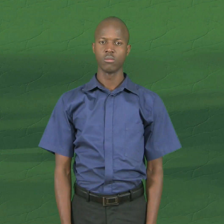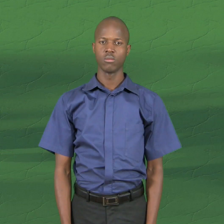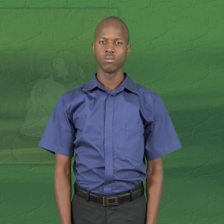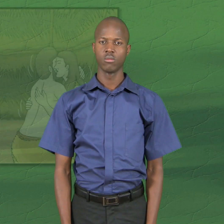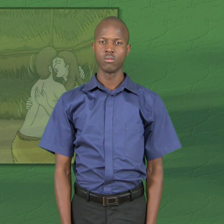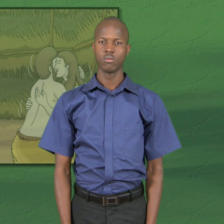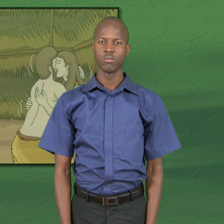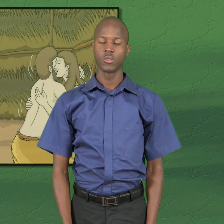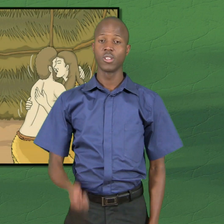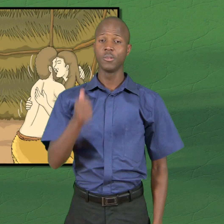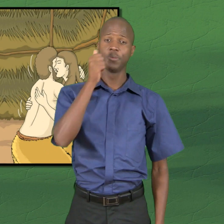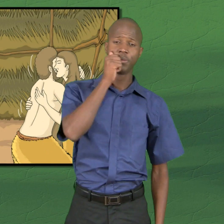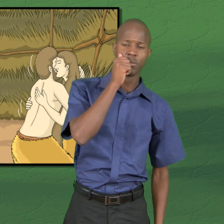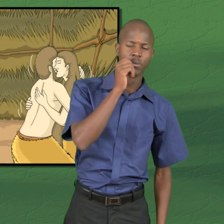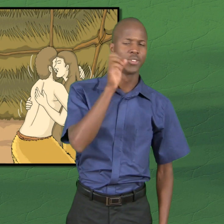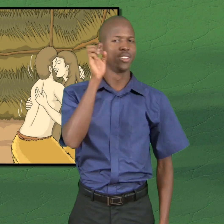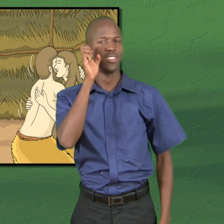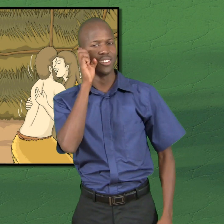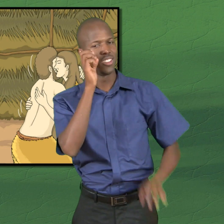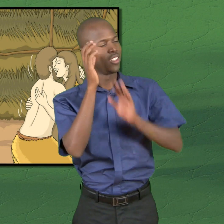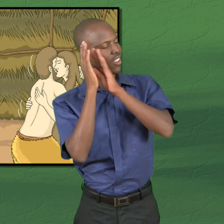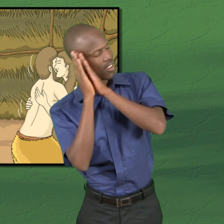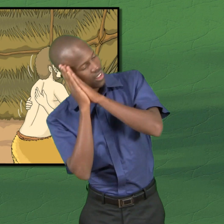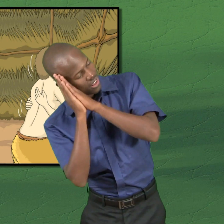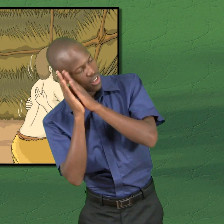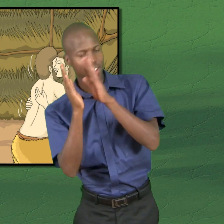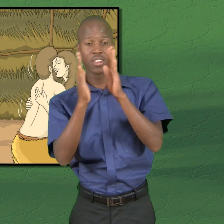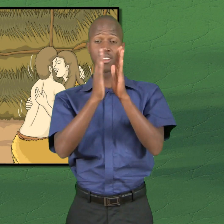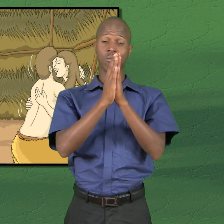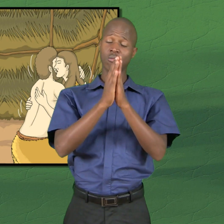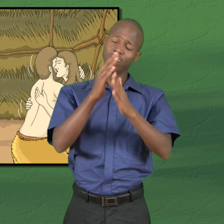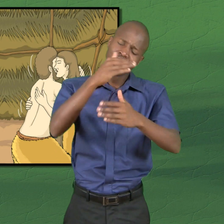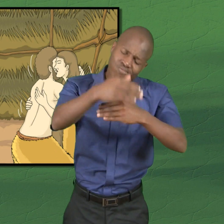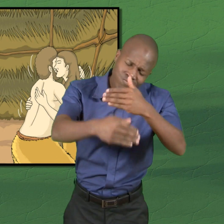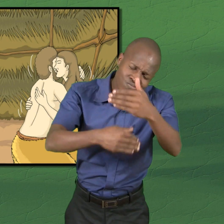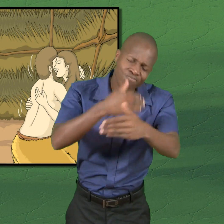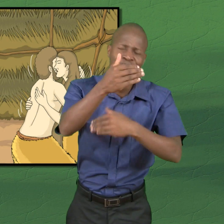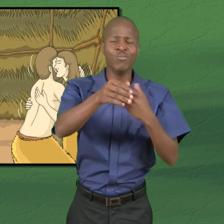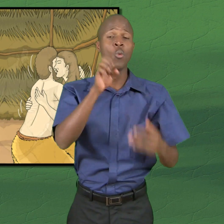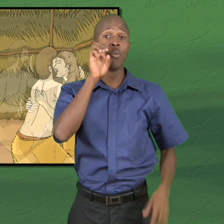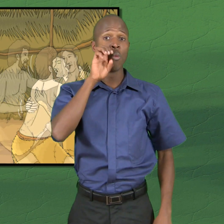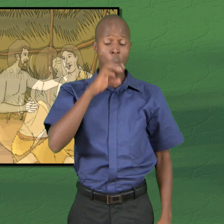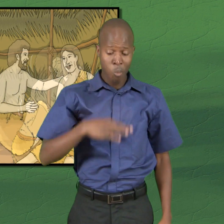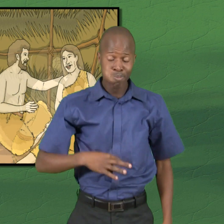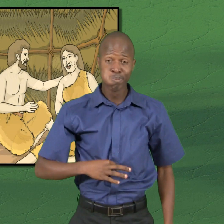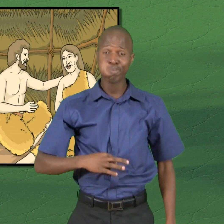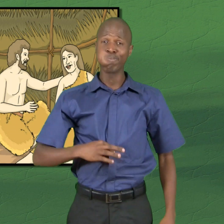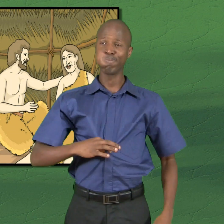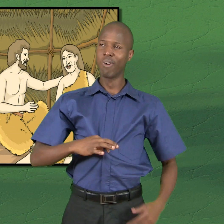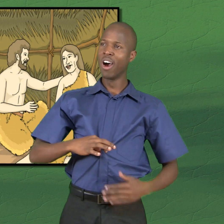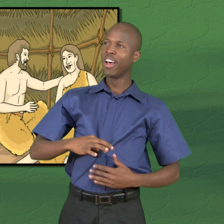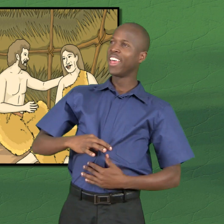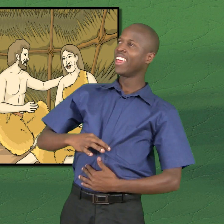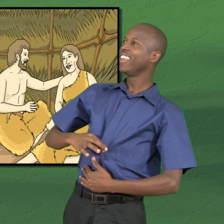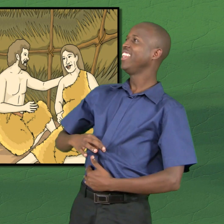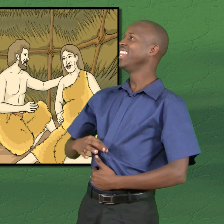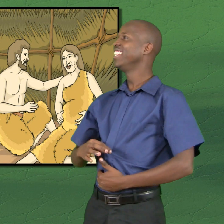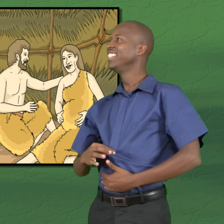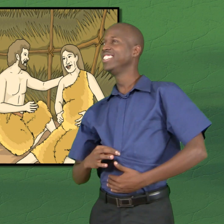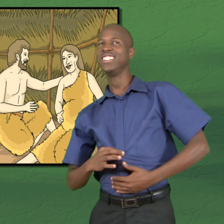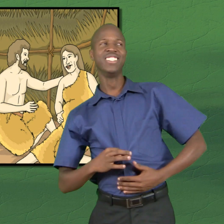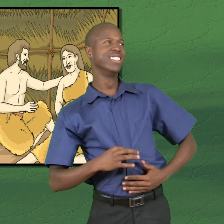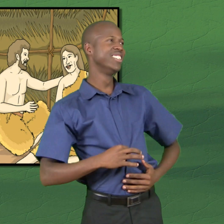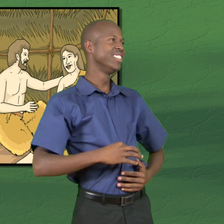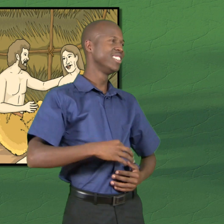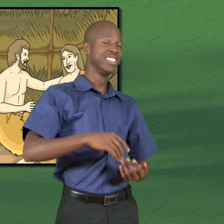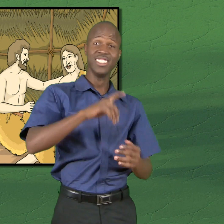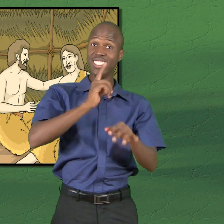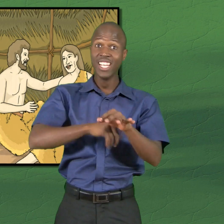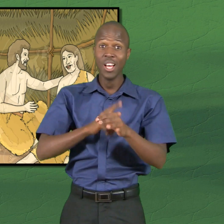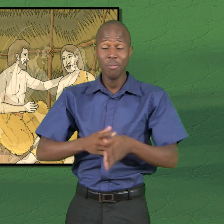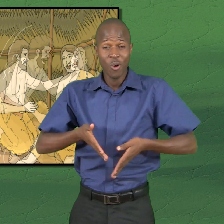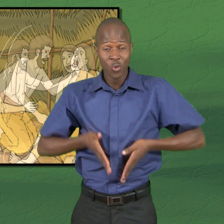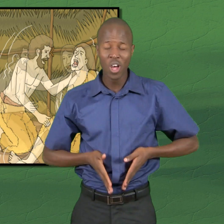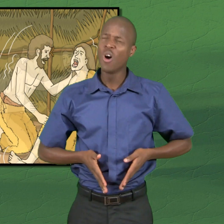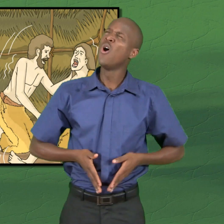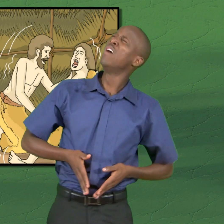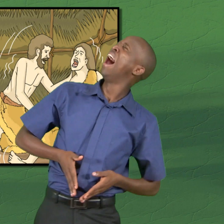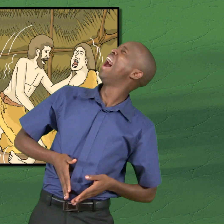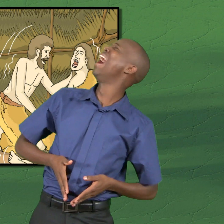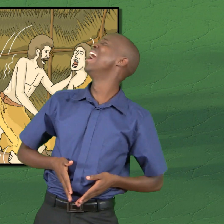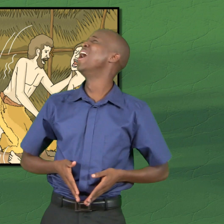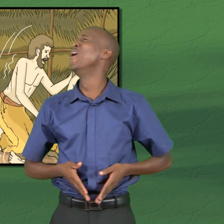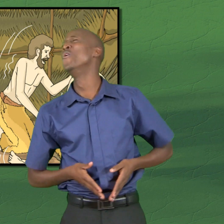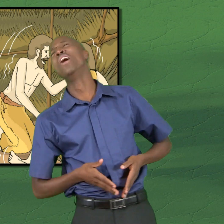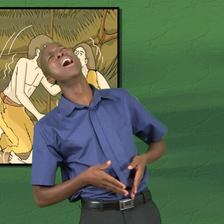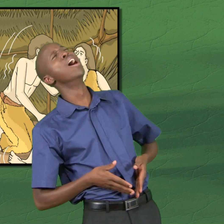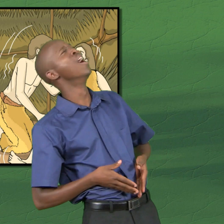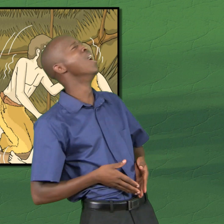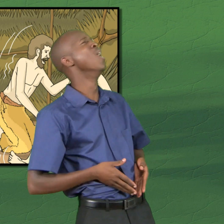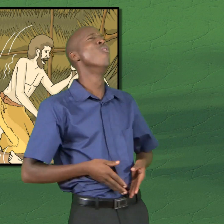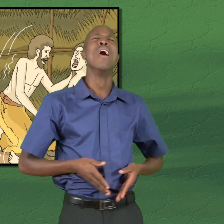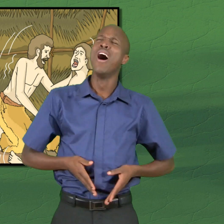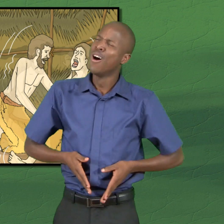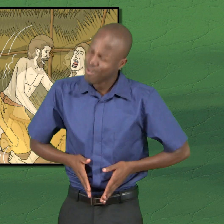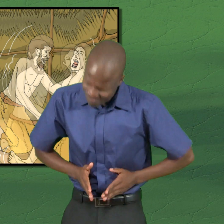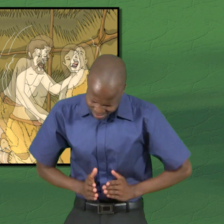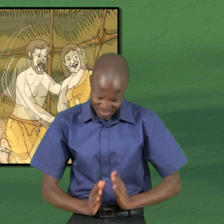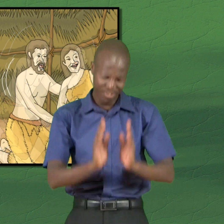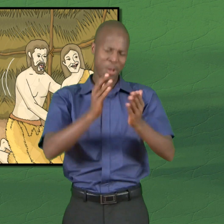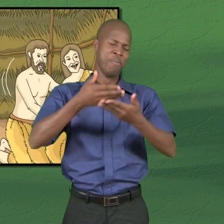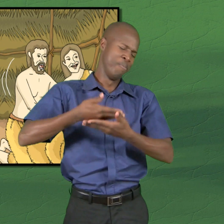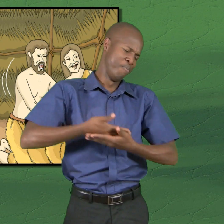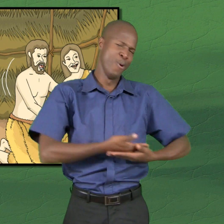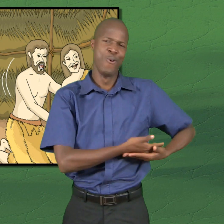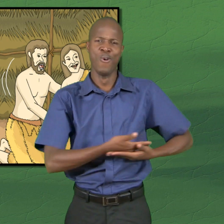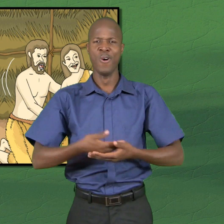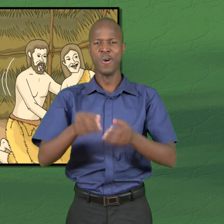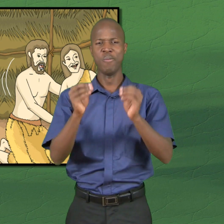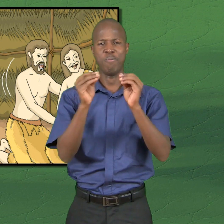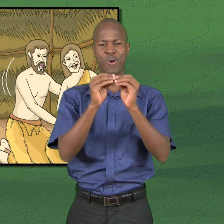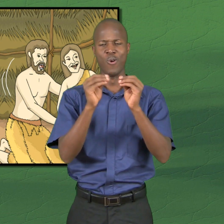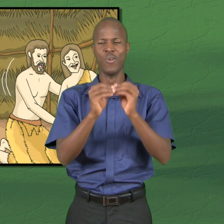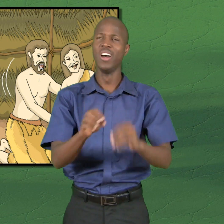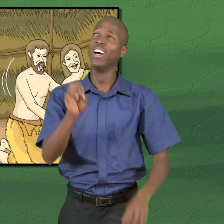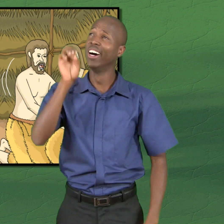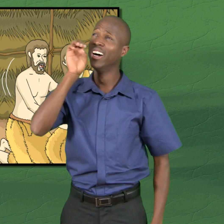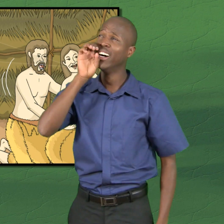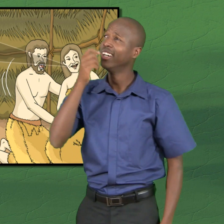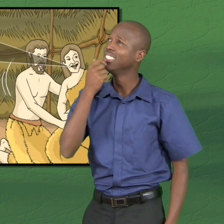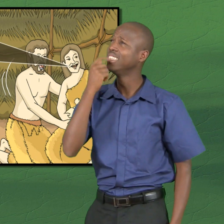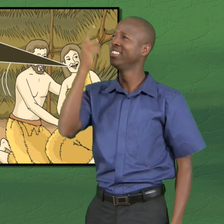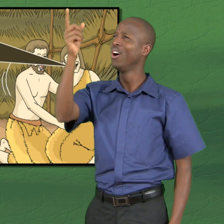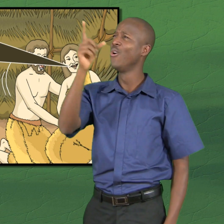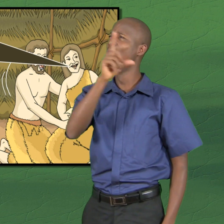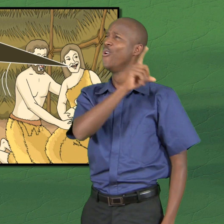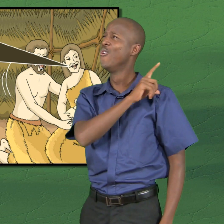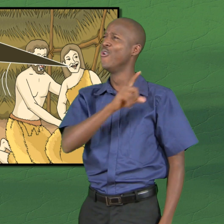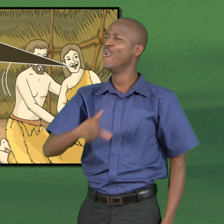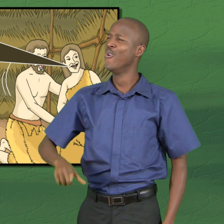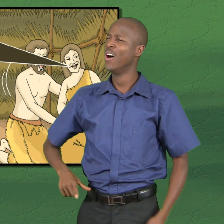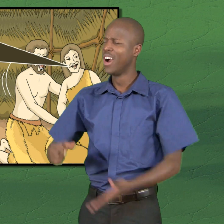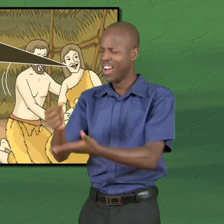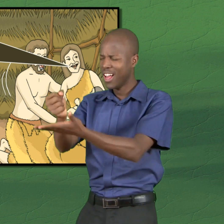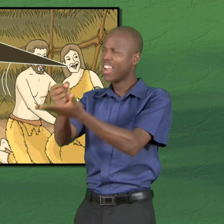And Adam had relations with his wife Eve, and she conceived and gave birth to Cain.